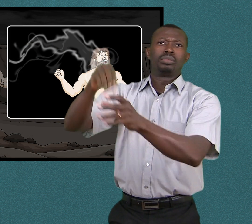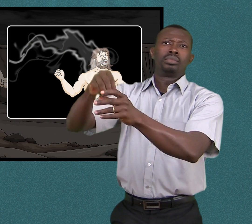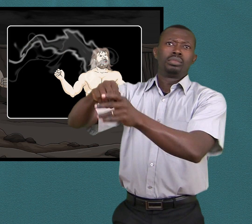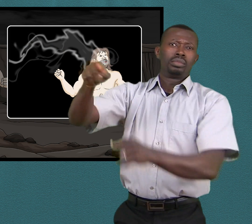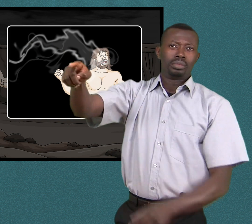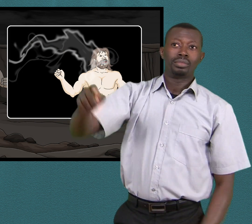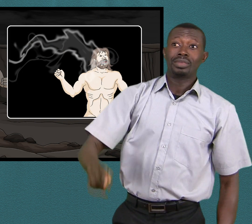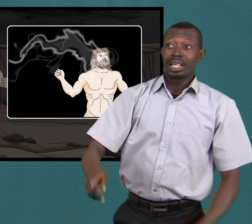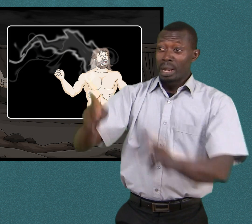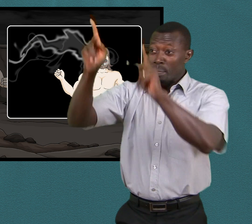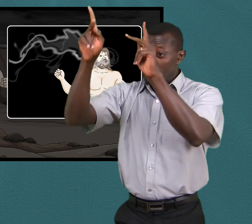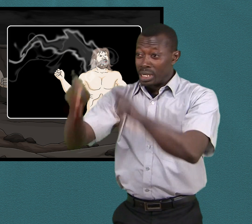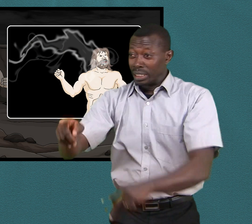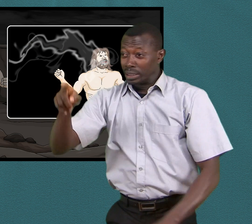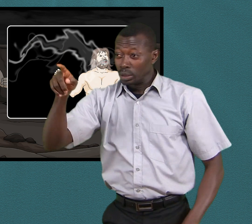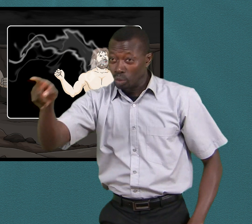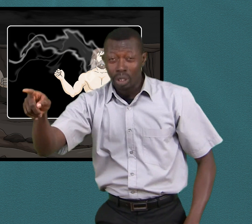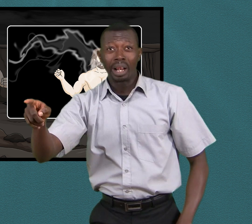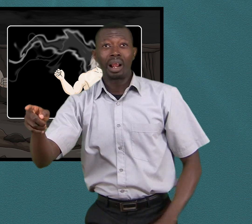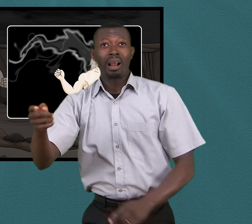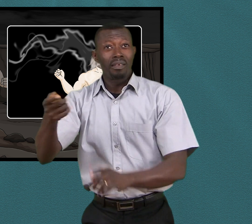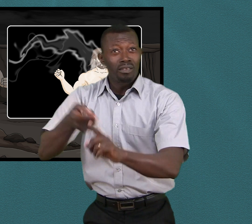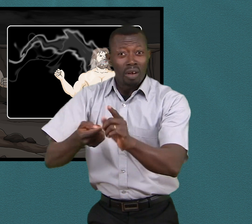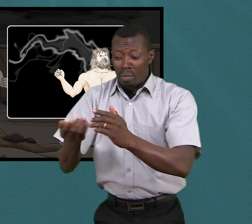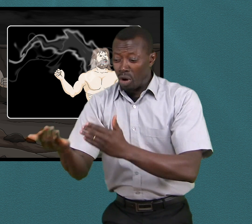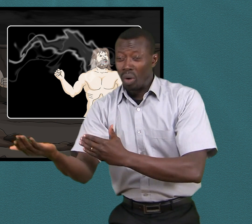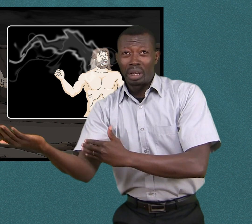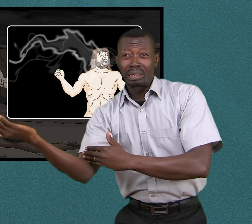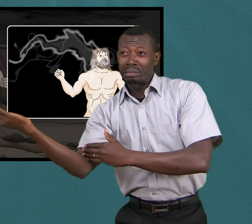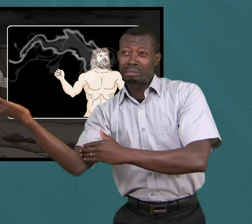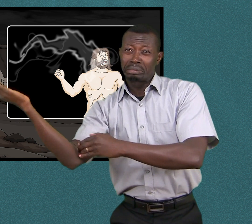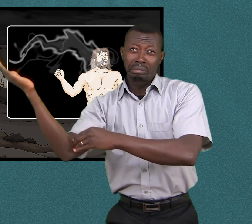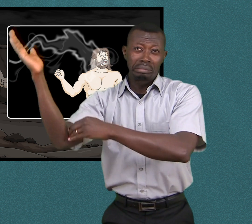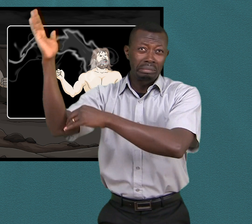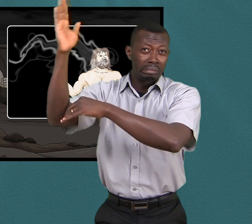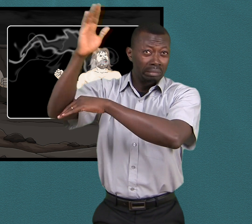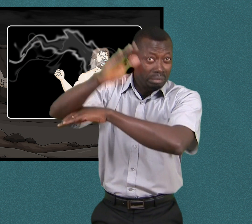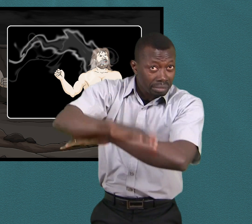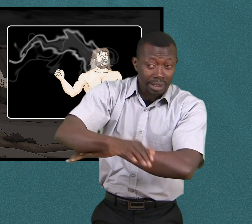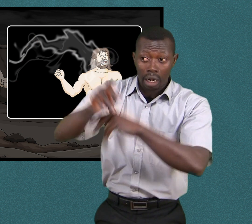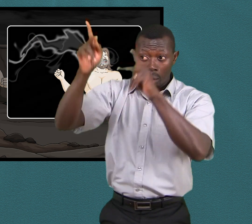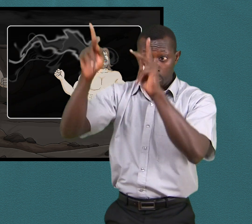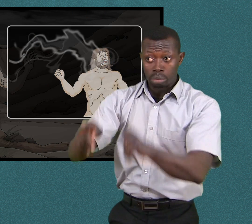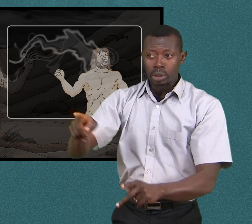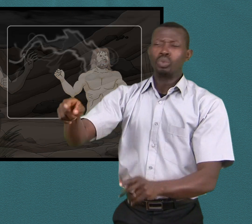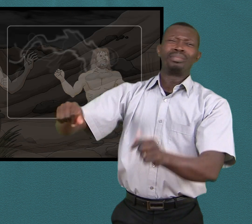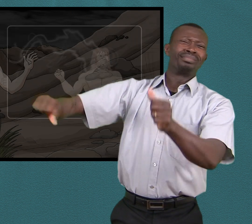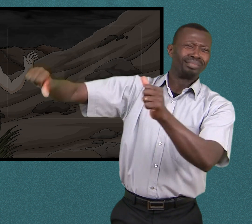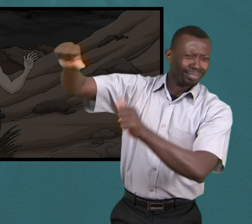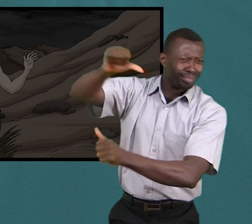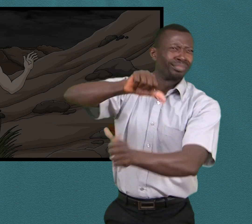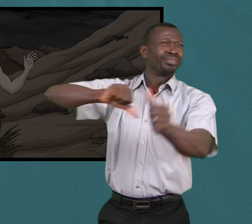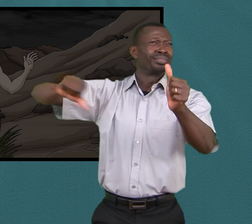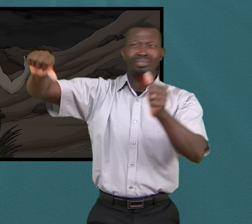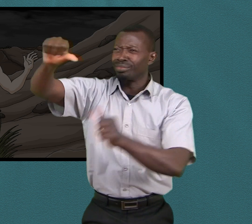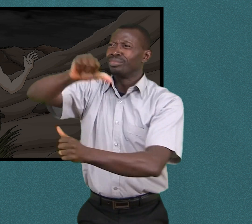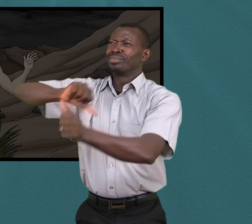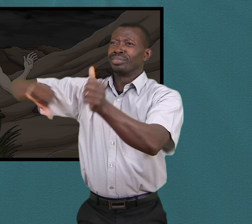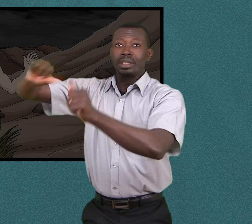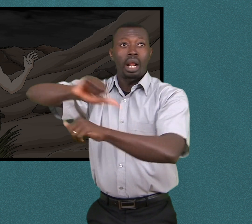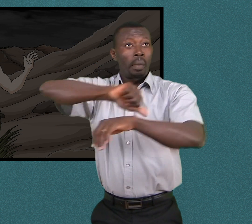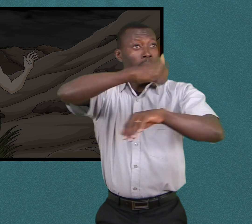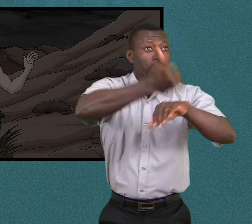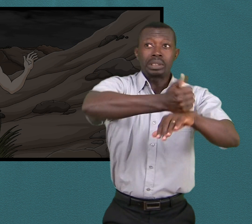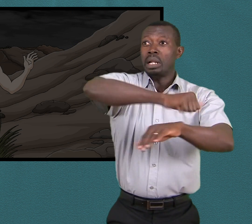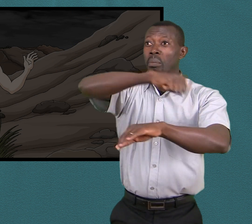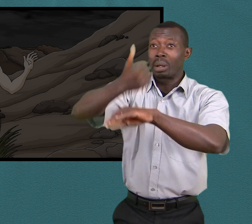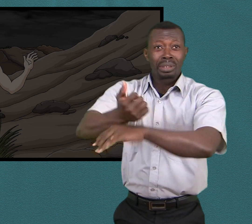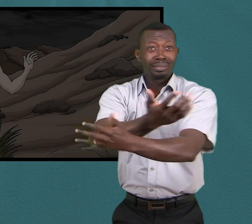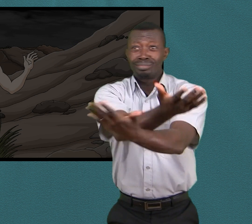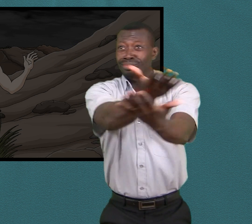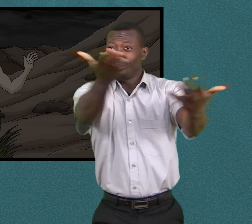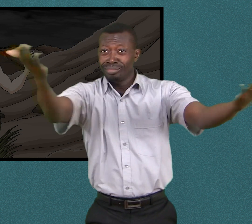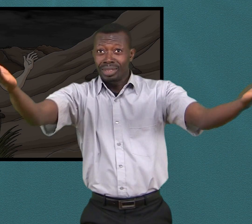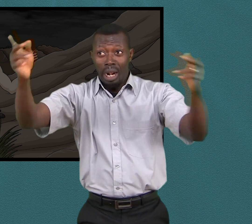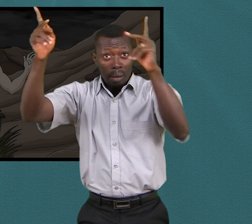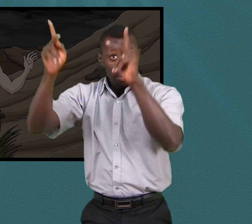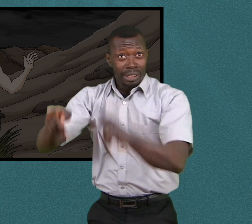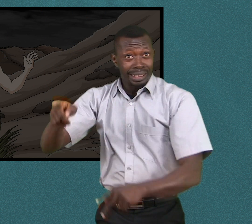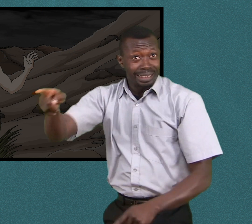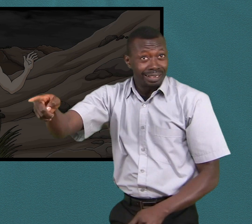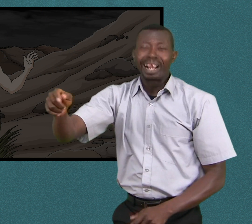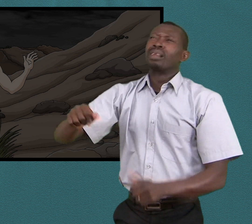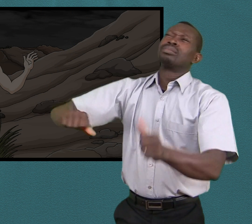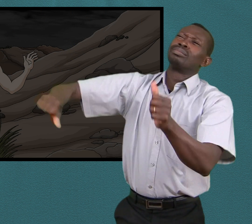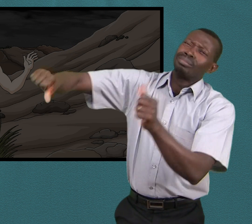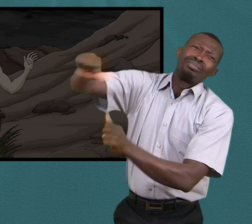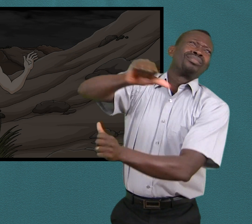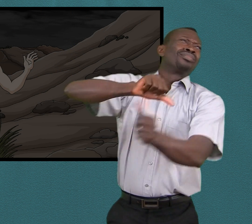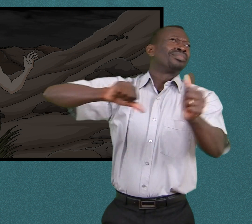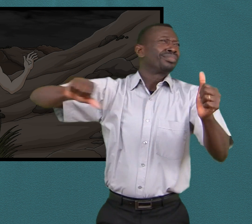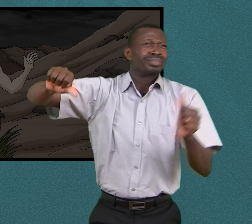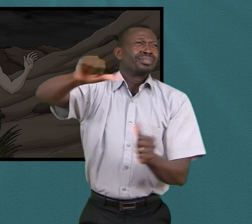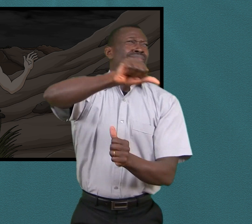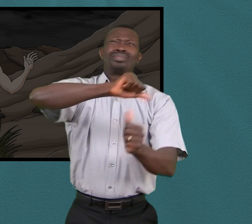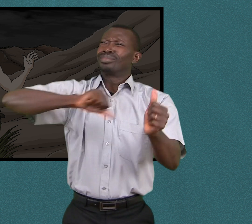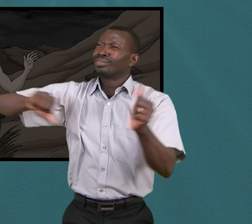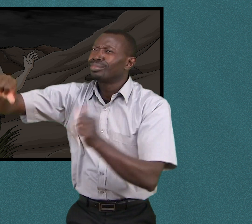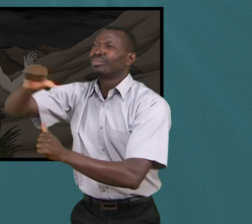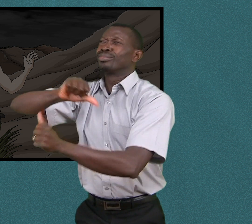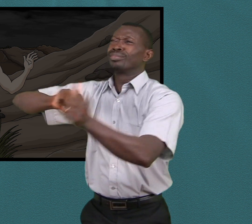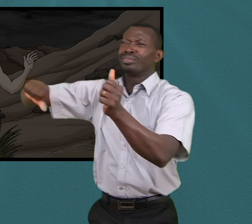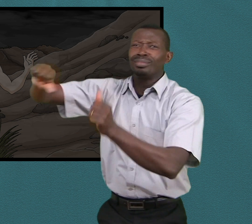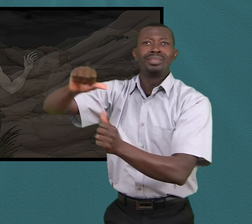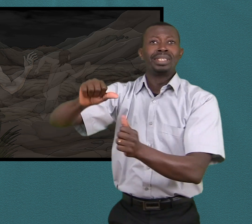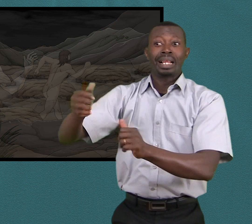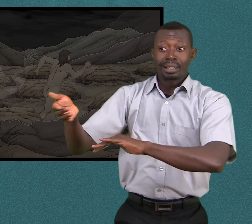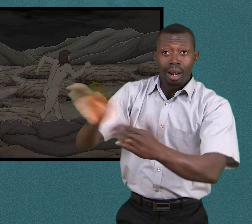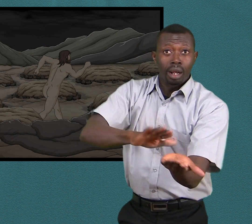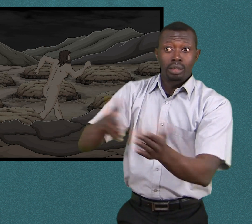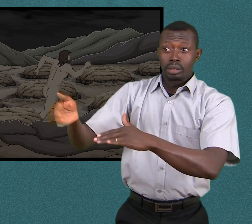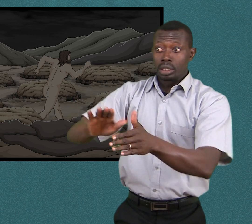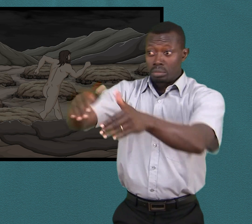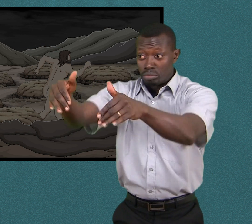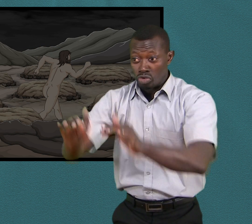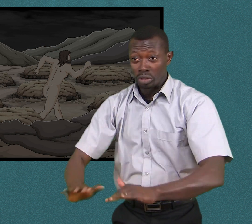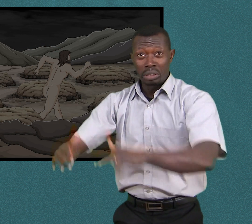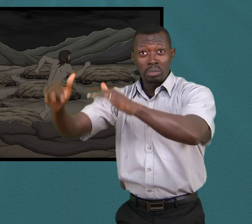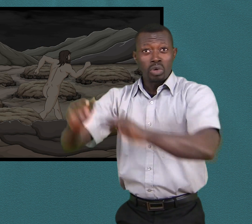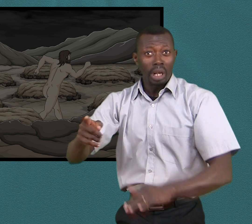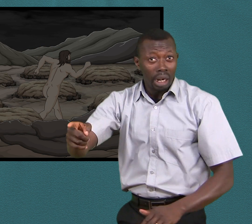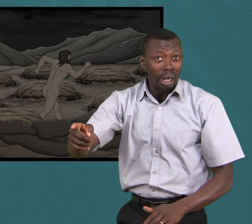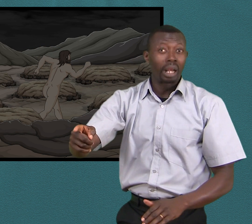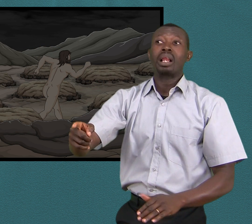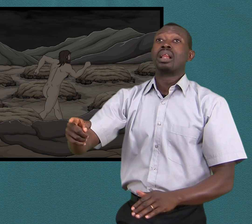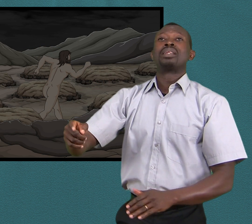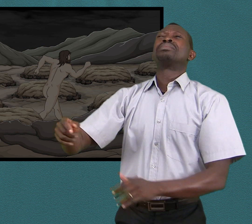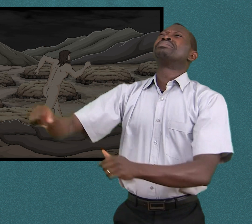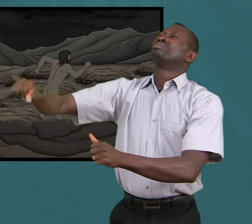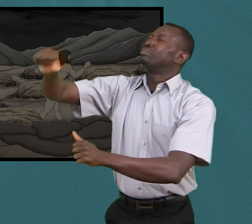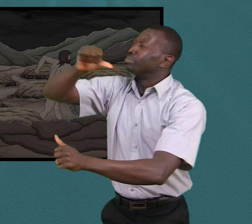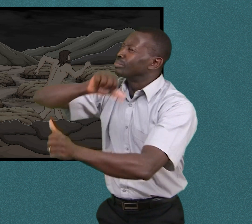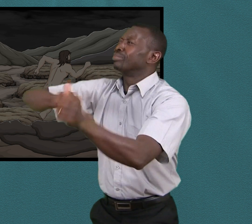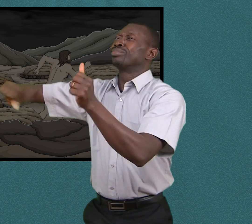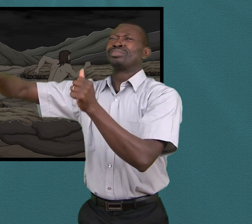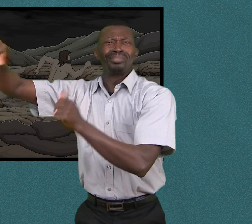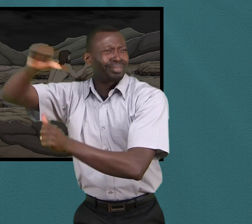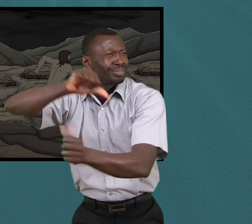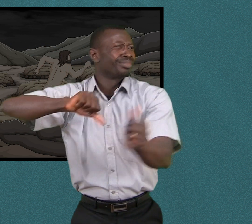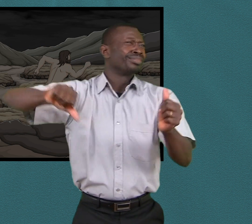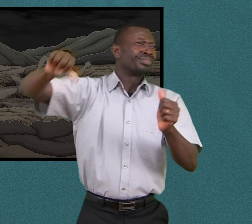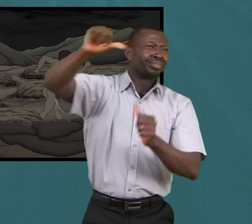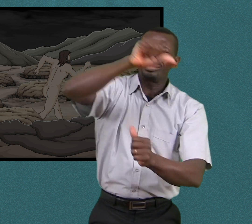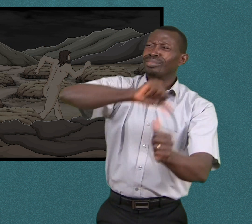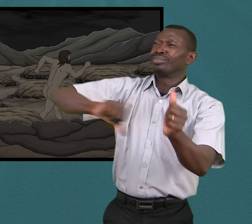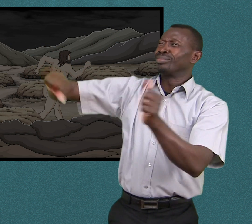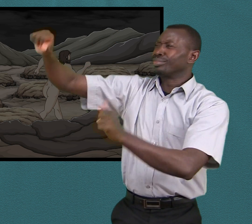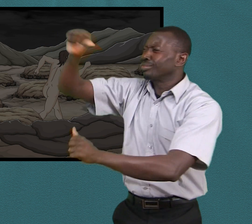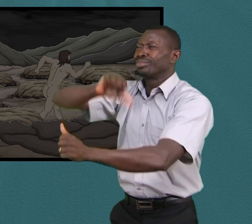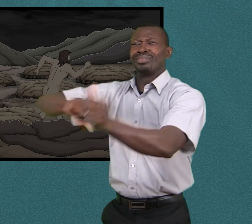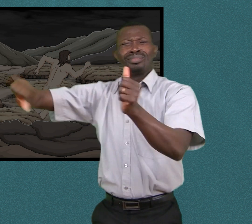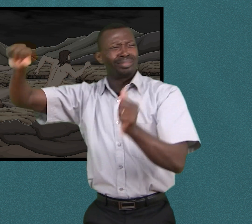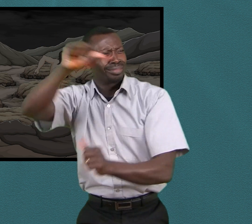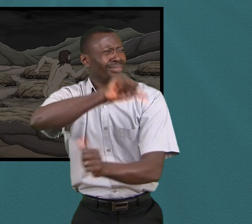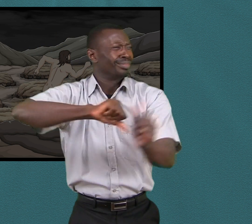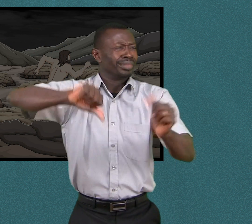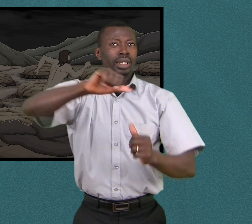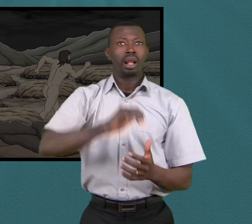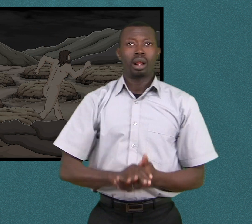This man had been living in the tombs and could no longer be restrained, even with chains.